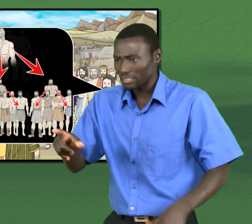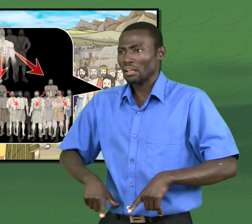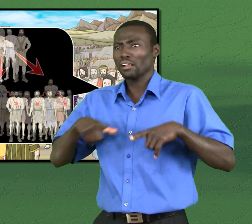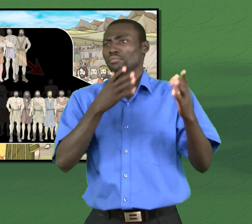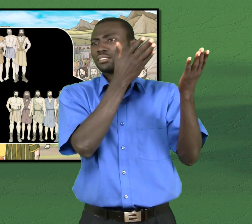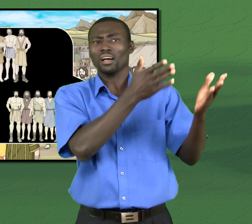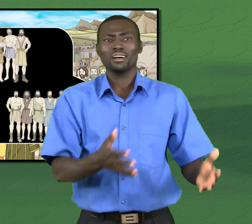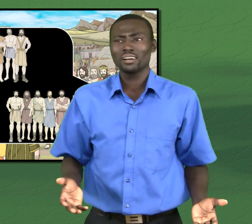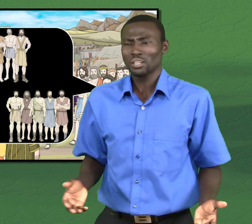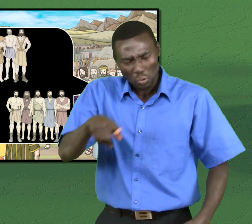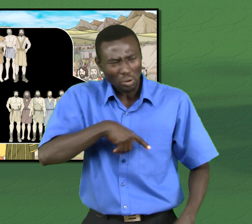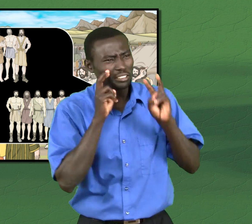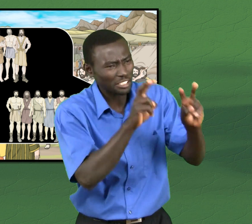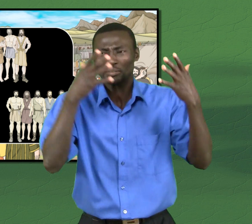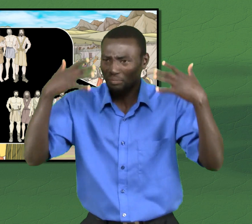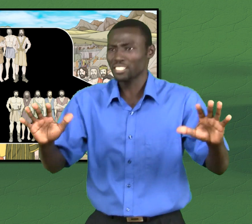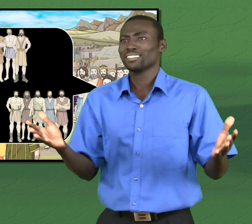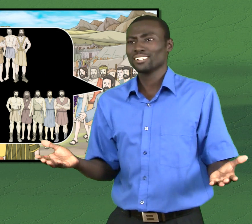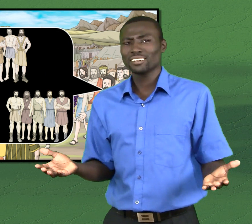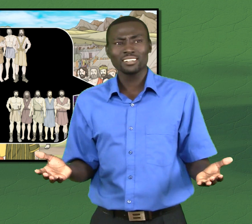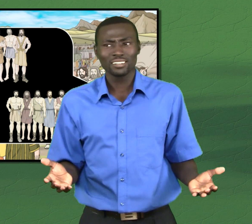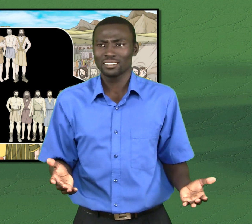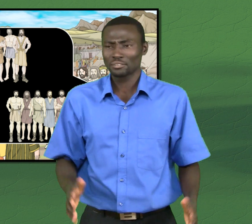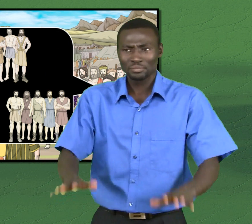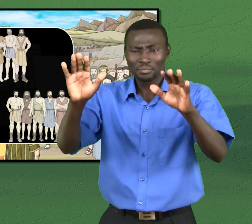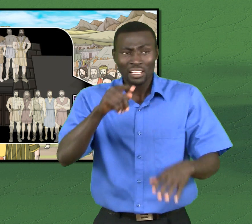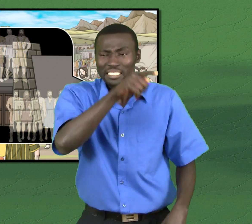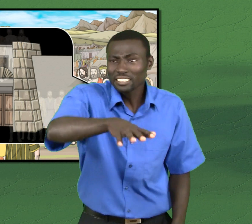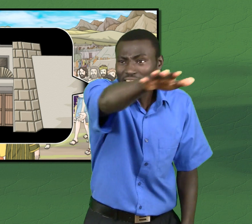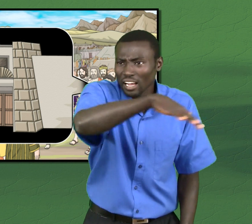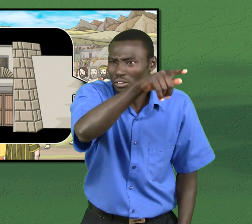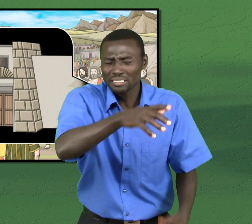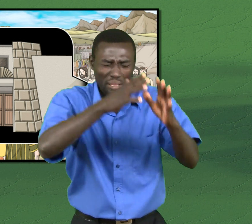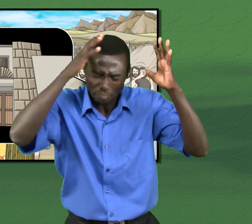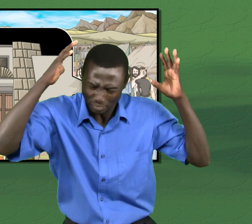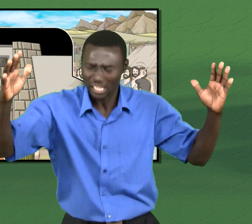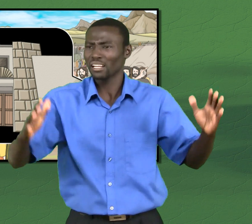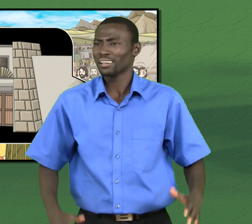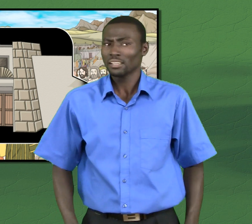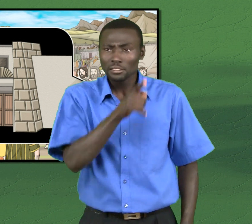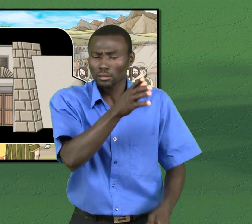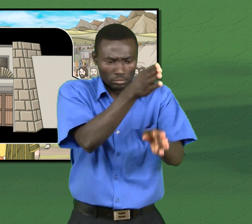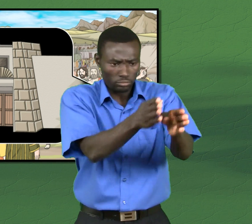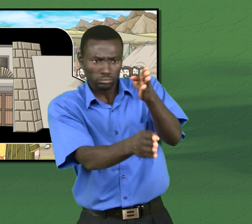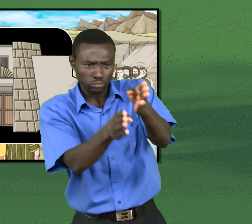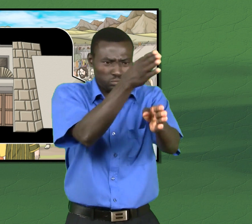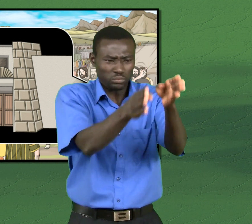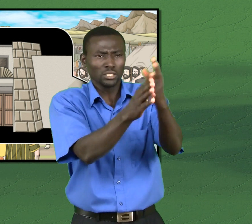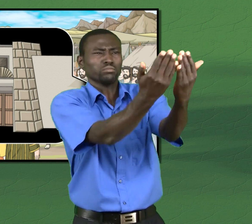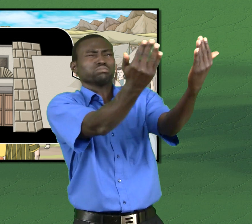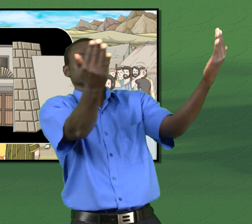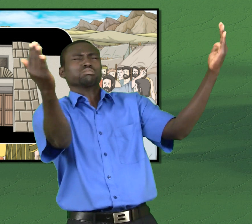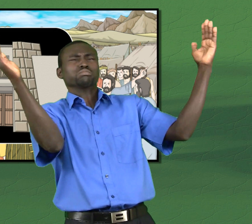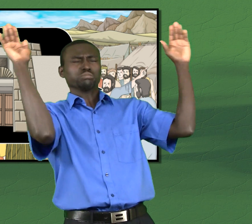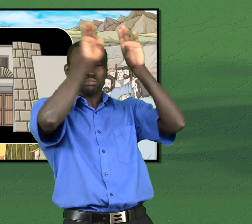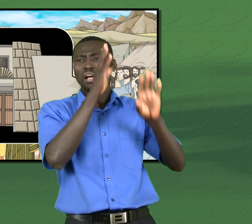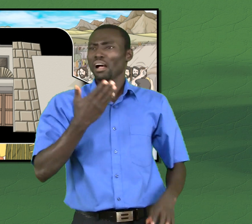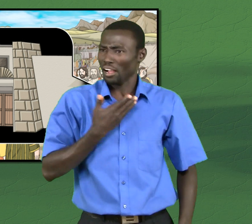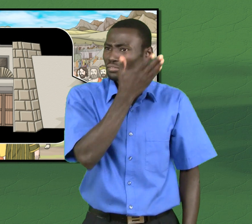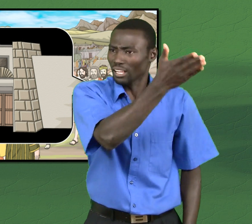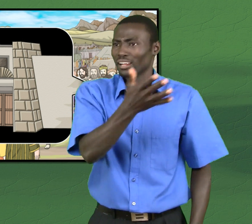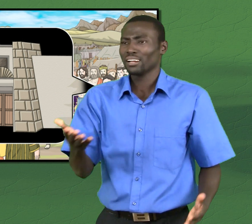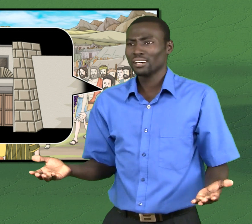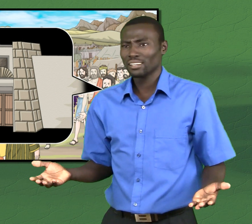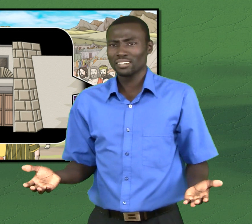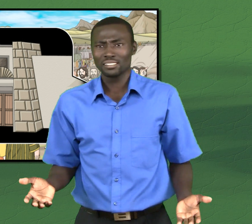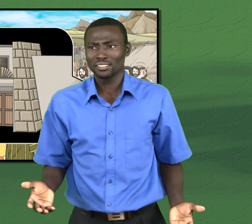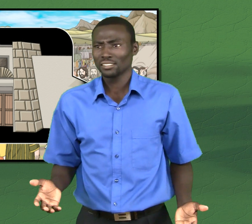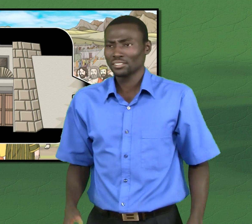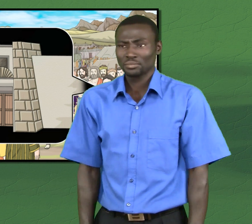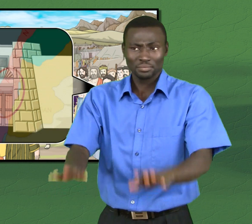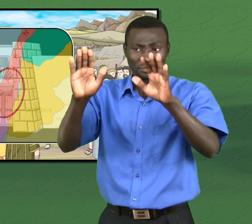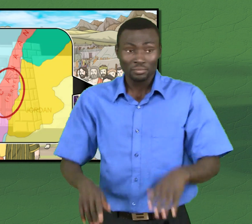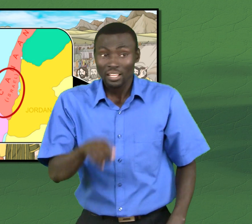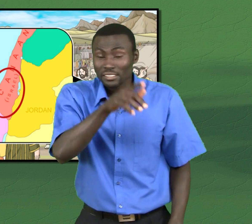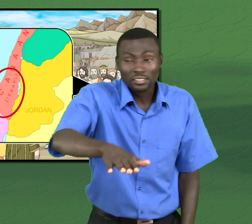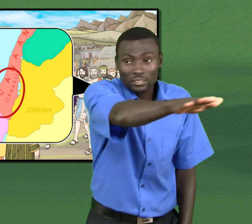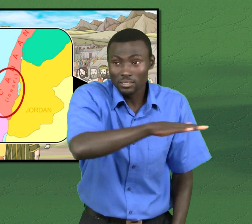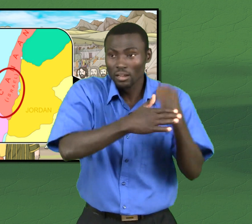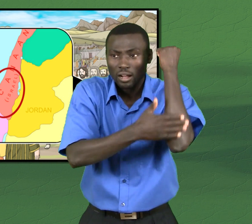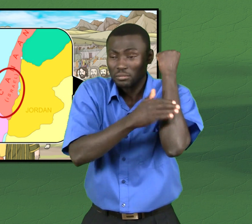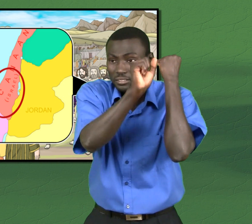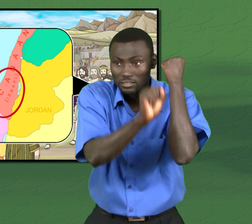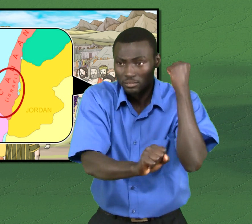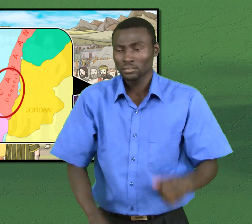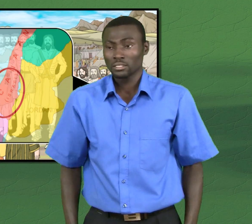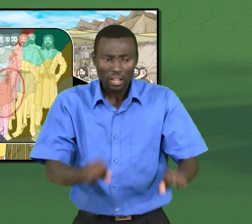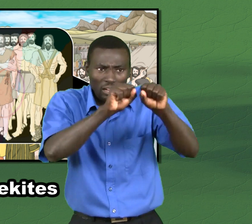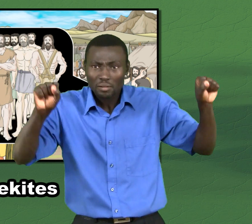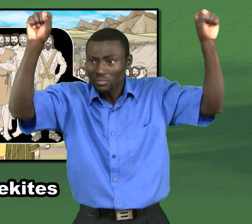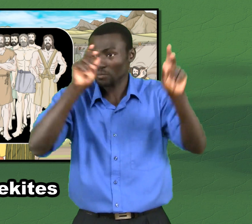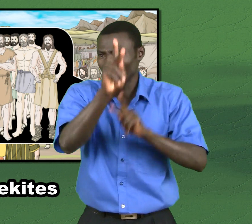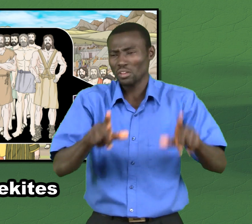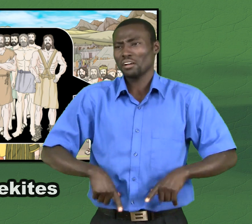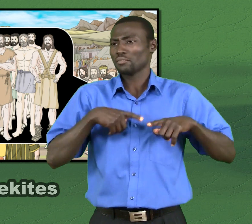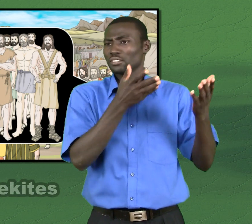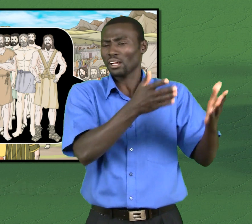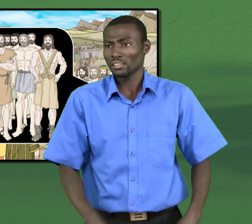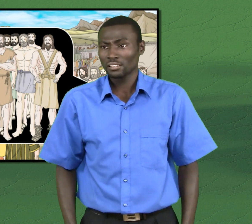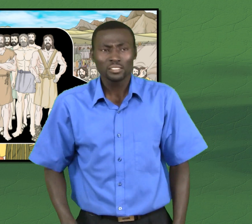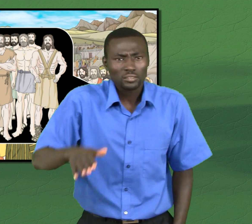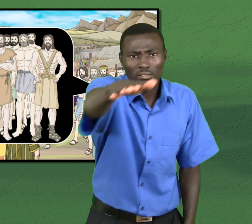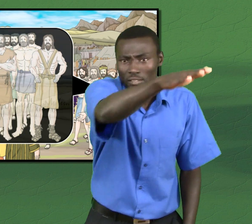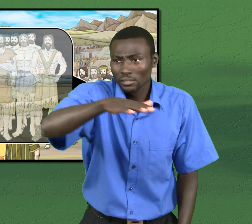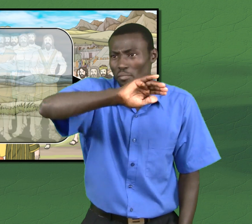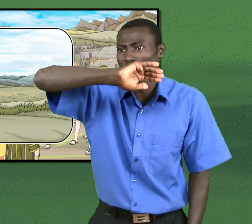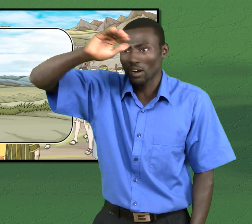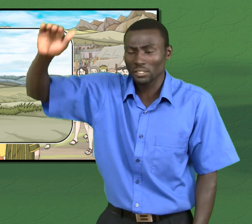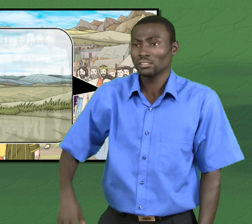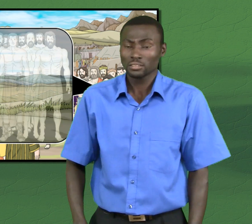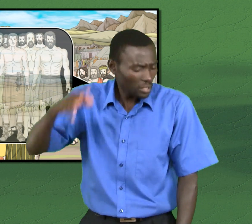The Amalekites live in the land of the Negev;